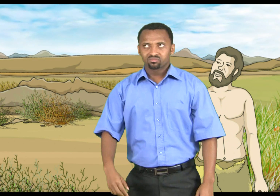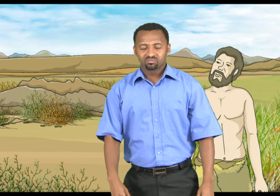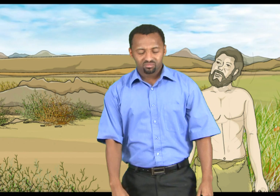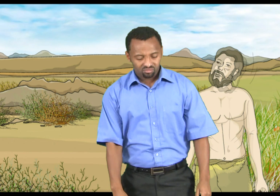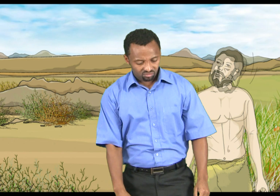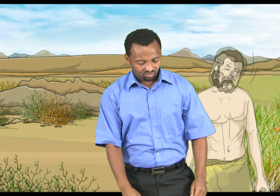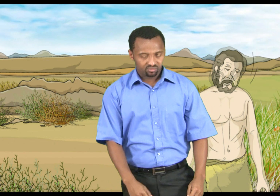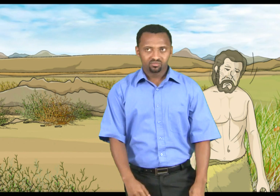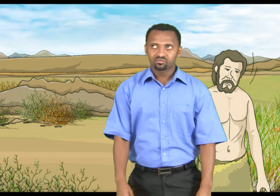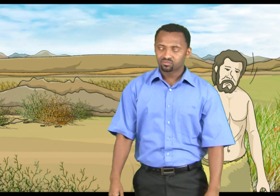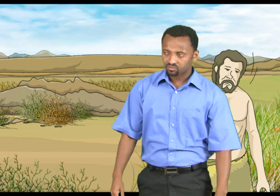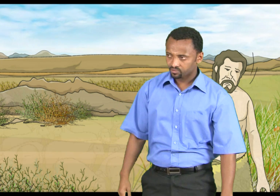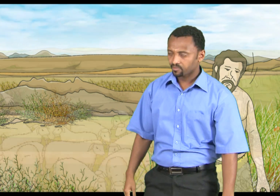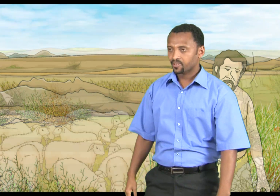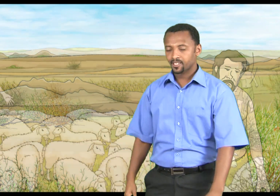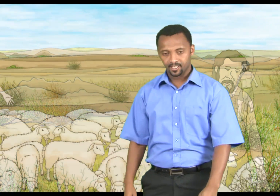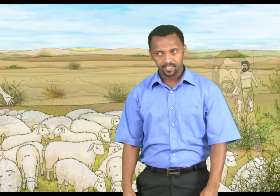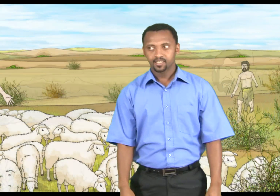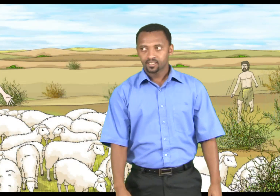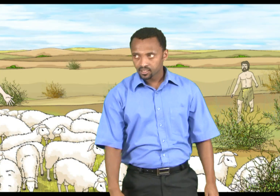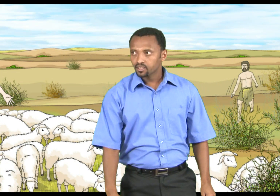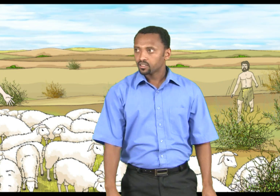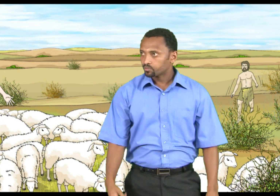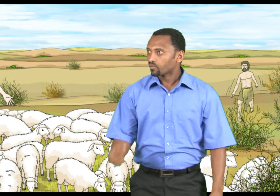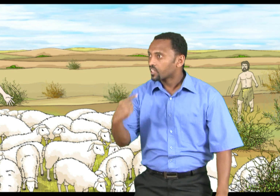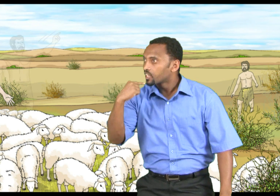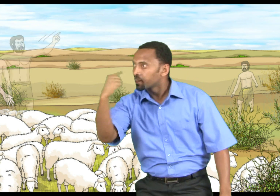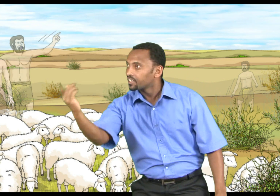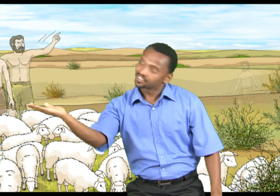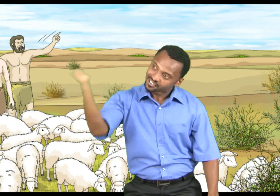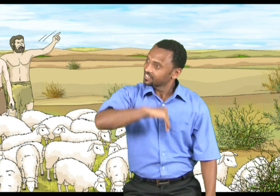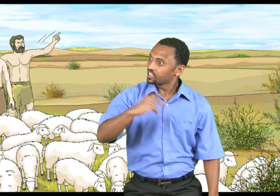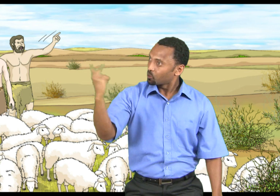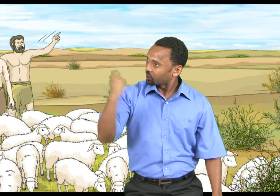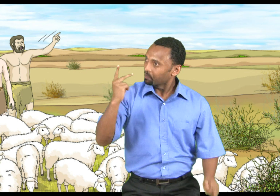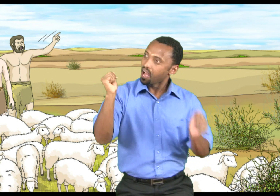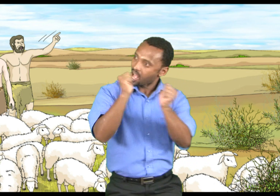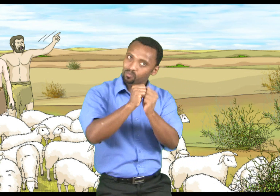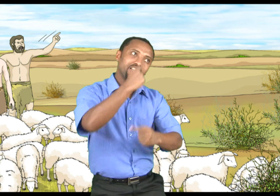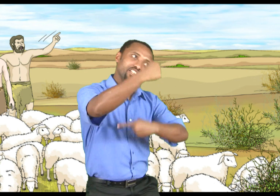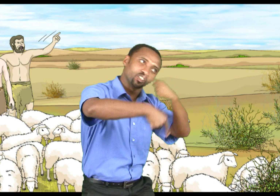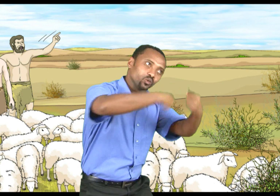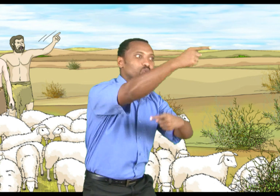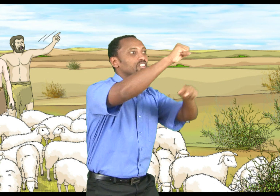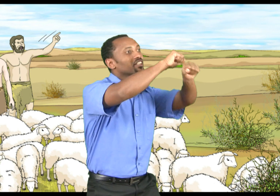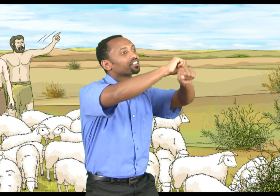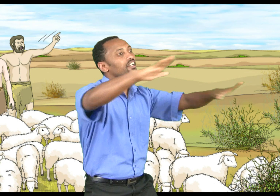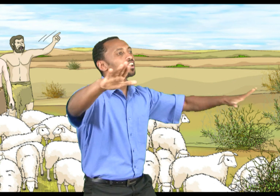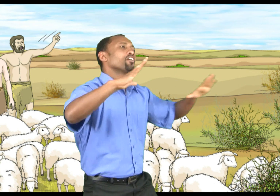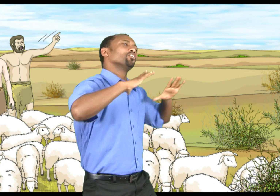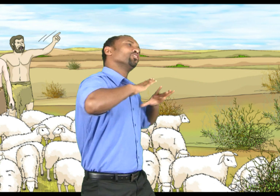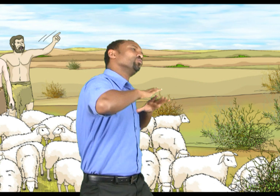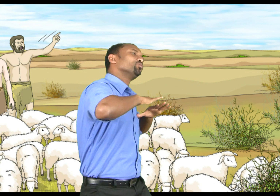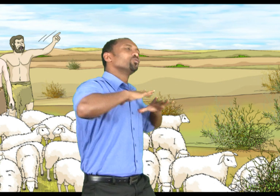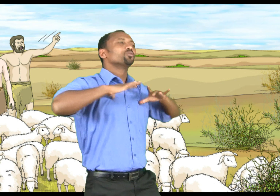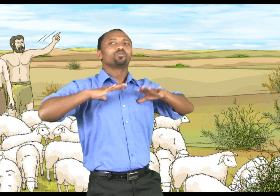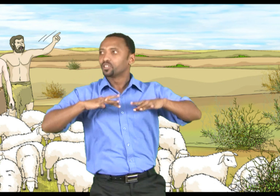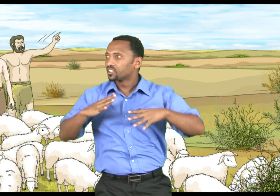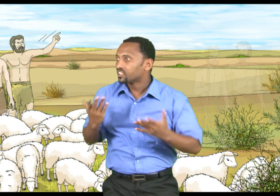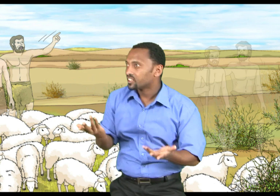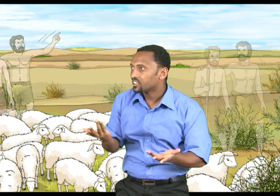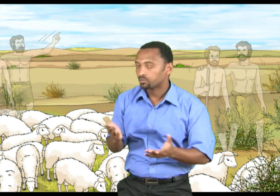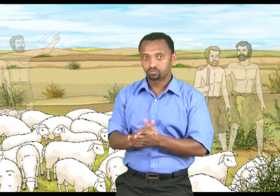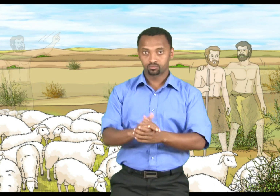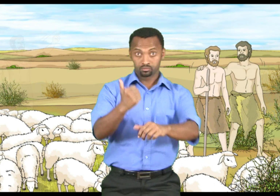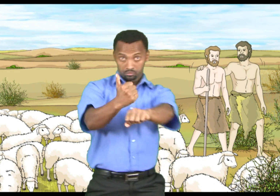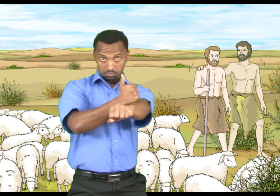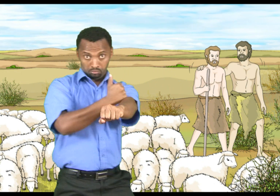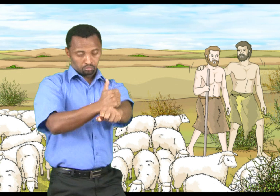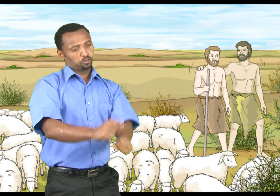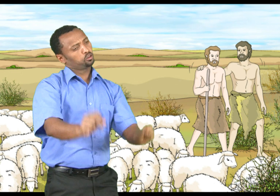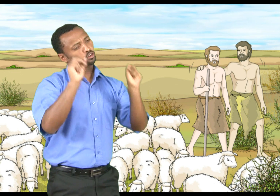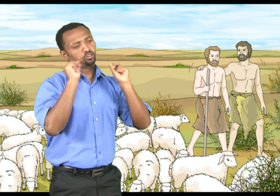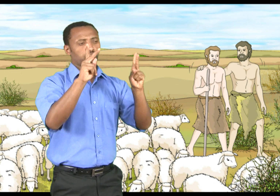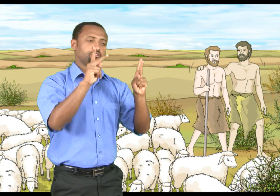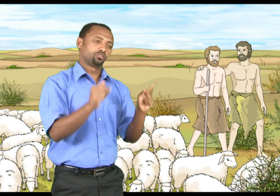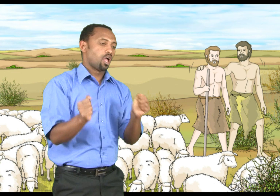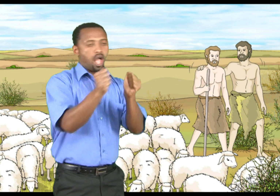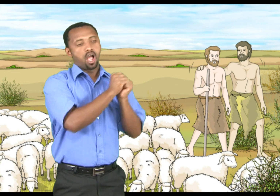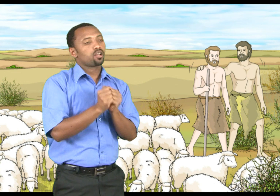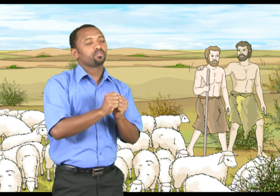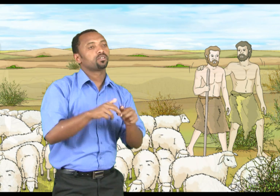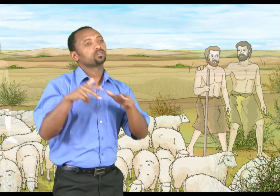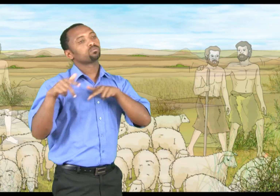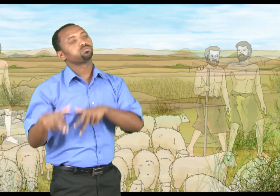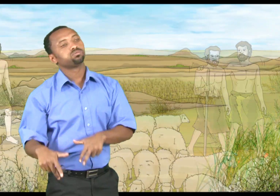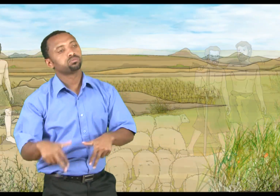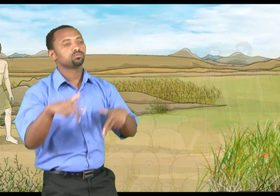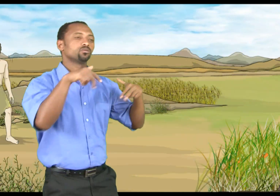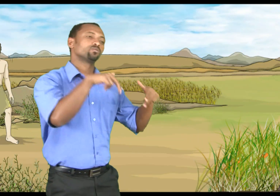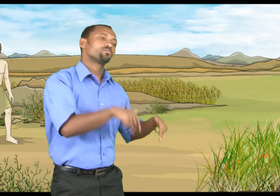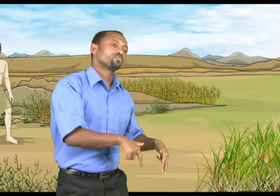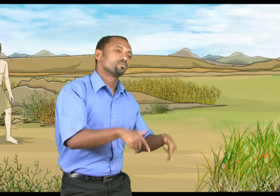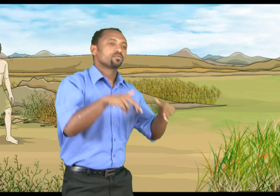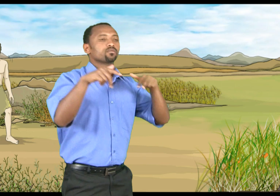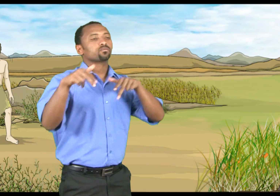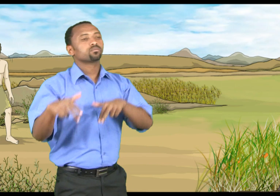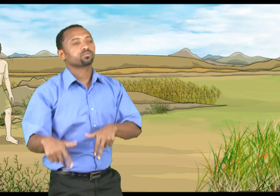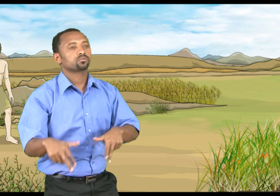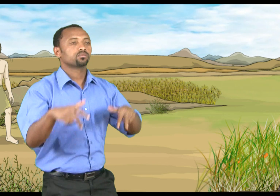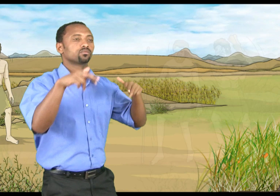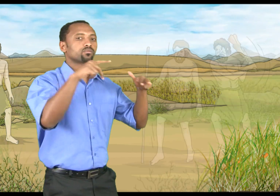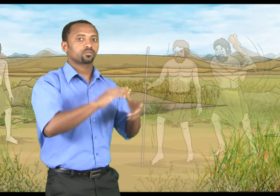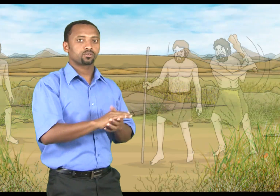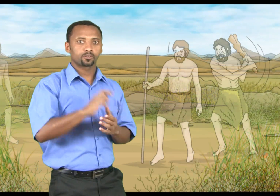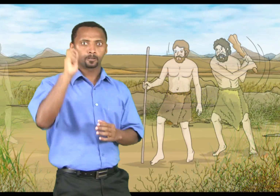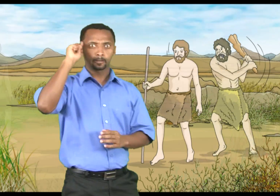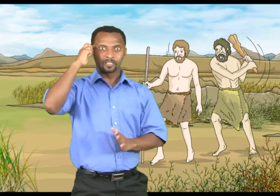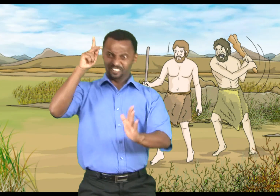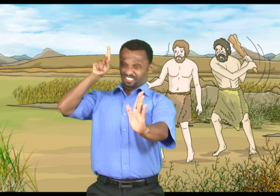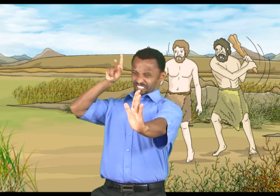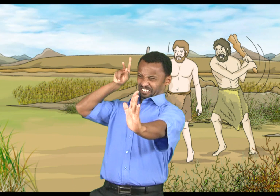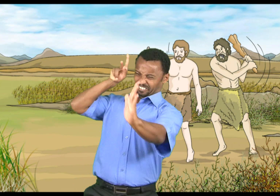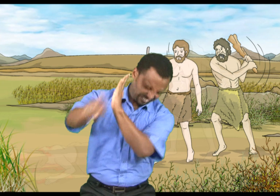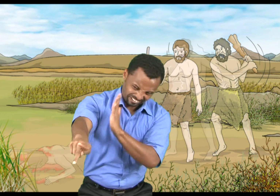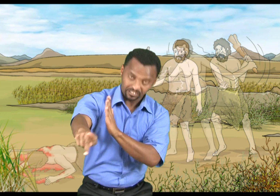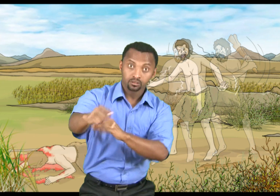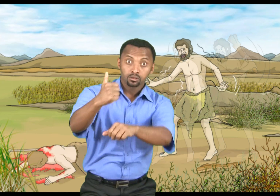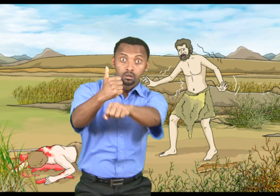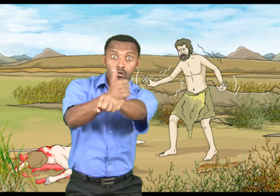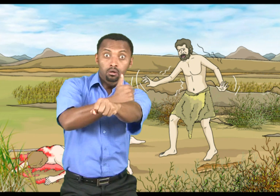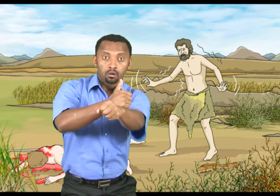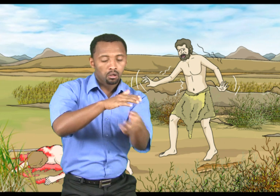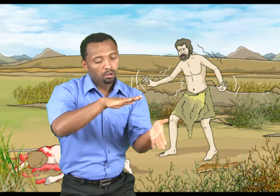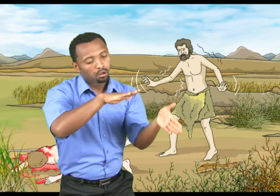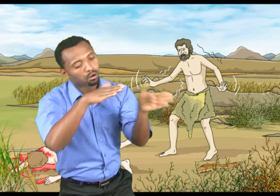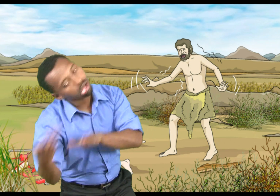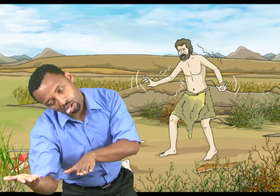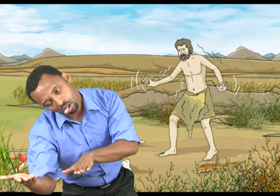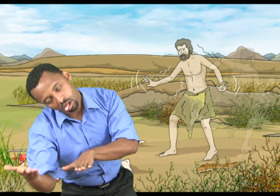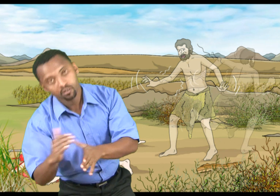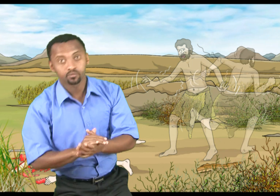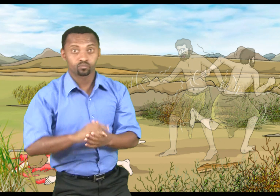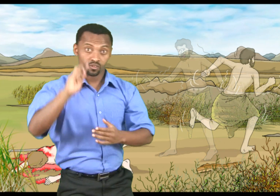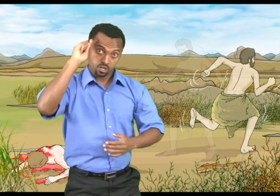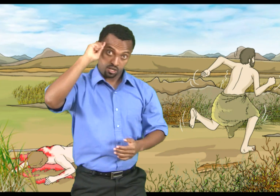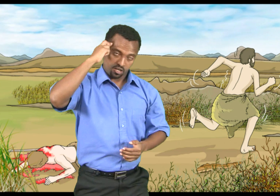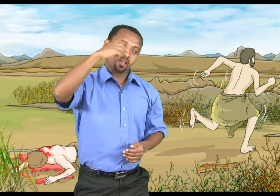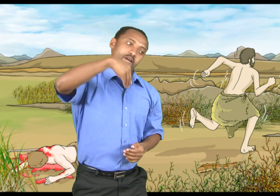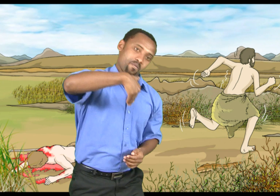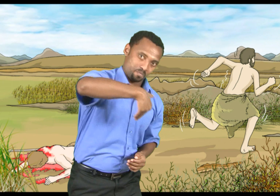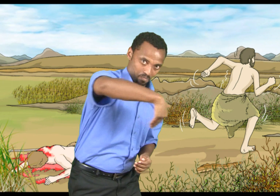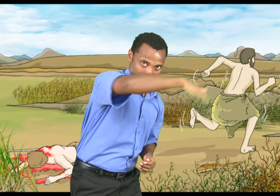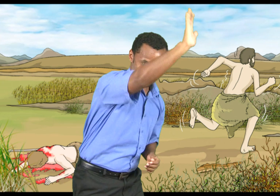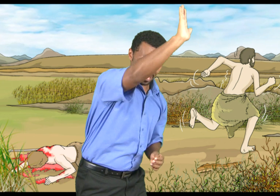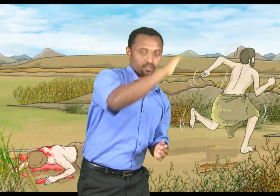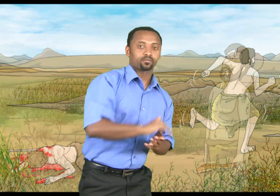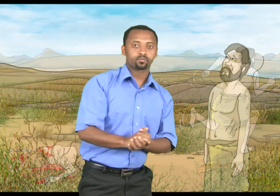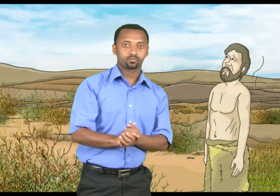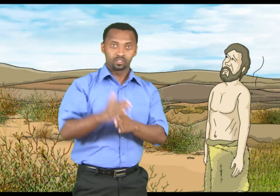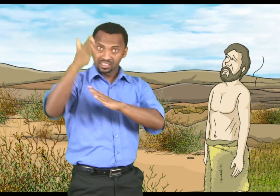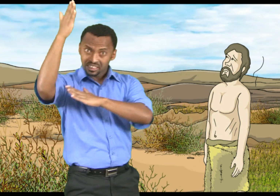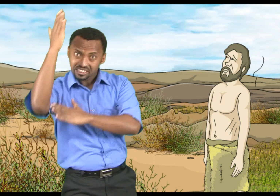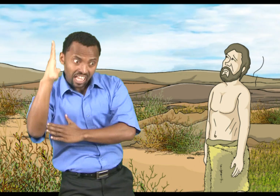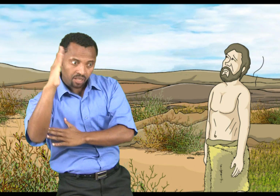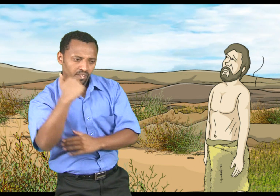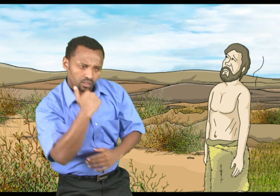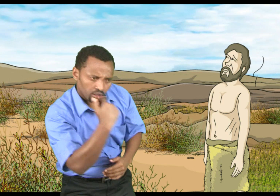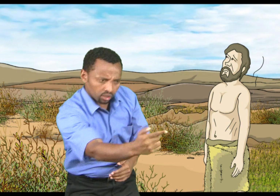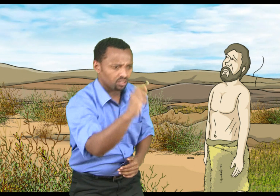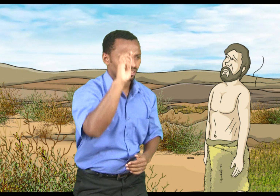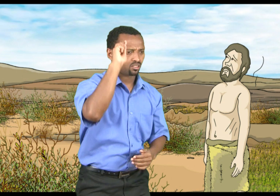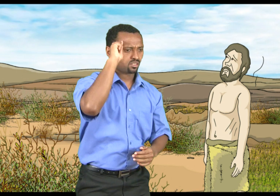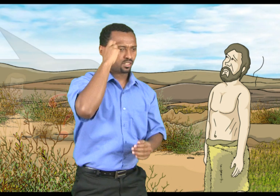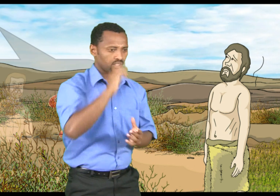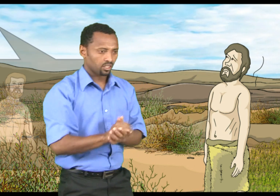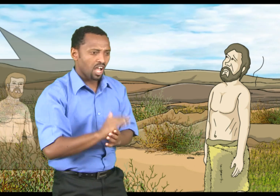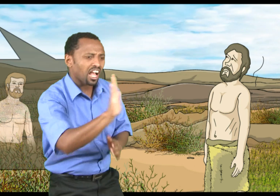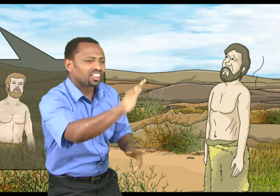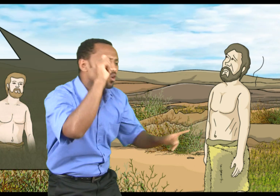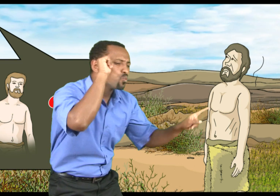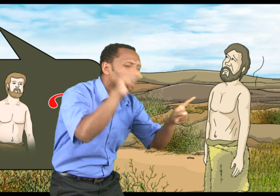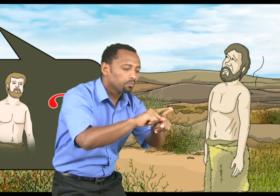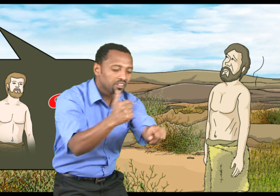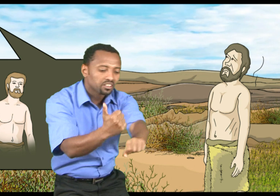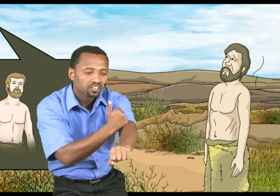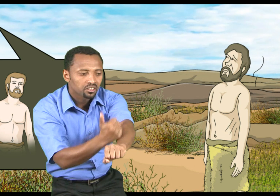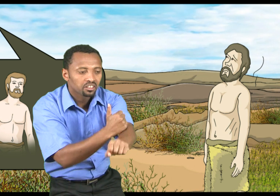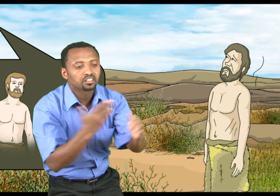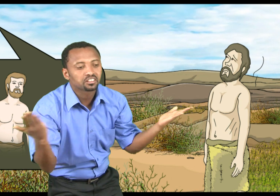Then Cain said to his brother Abel, “Let us go out to the field.” And while they were in the field, Cain rose up against his brother Abel and killed him.